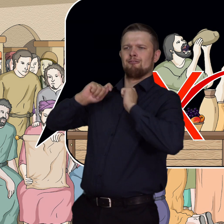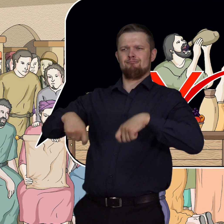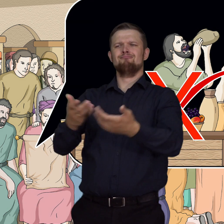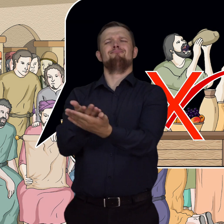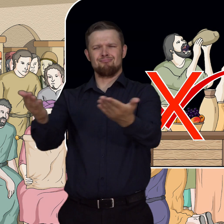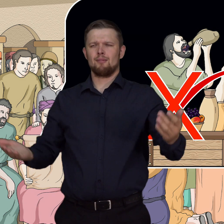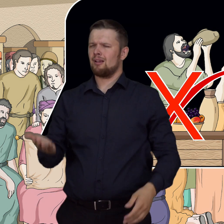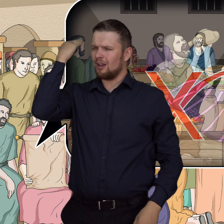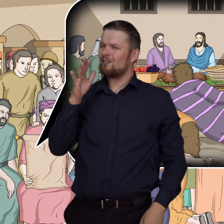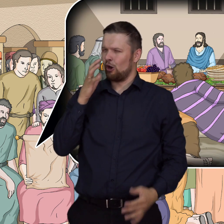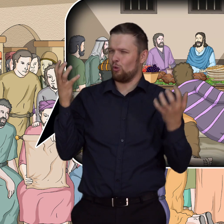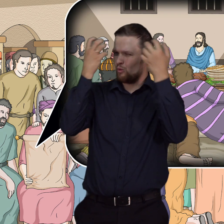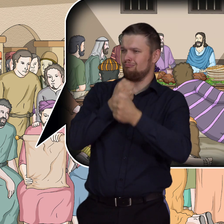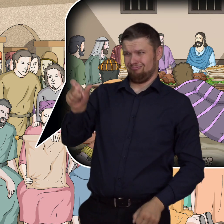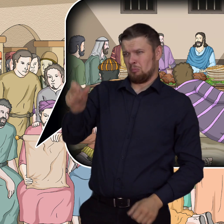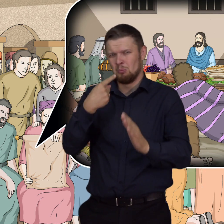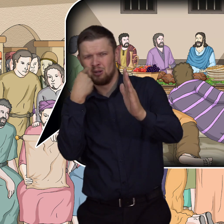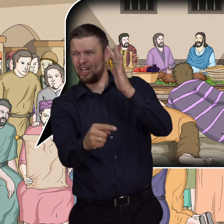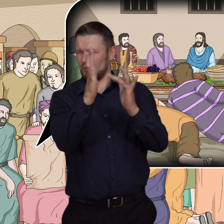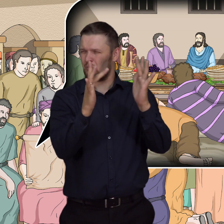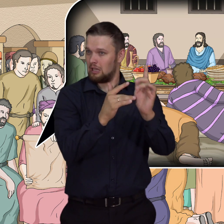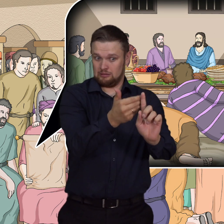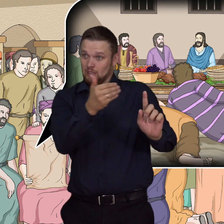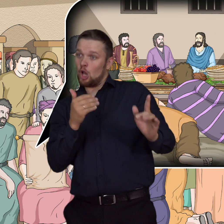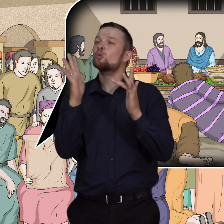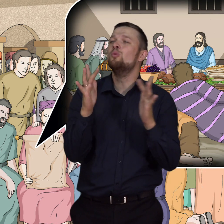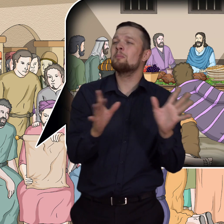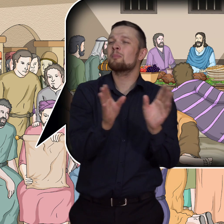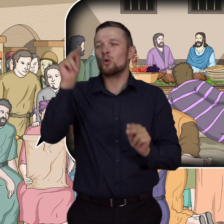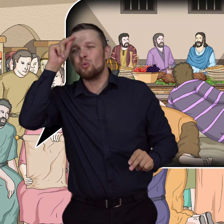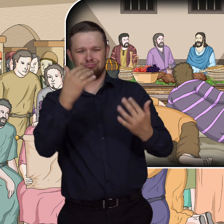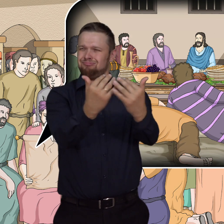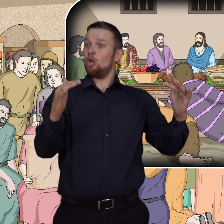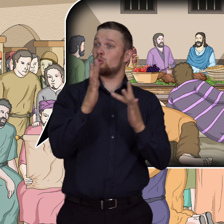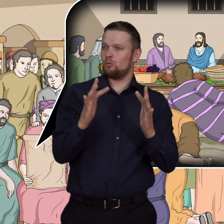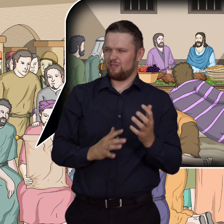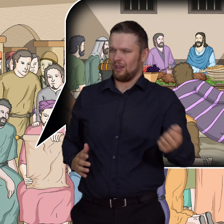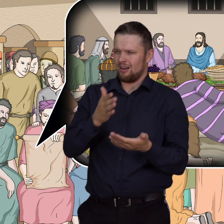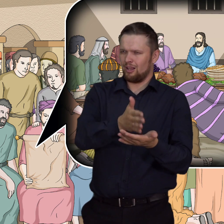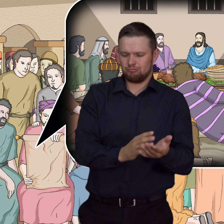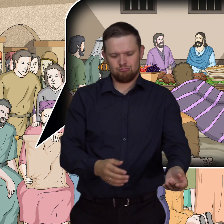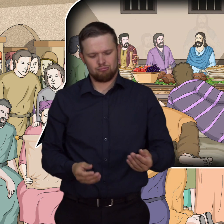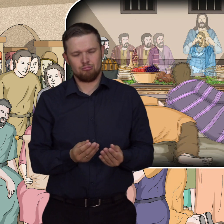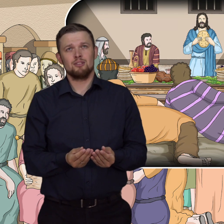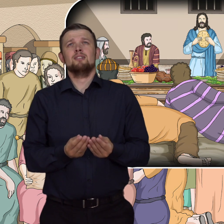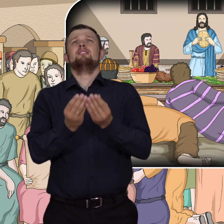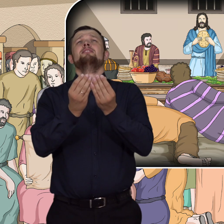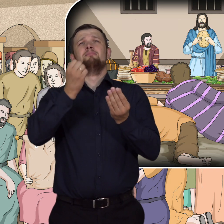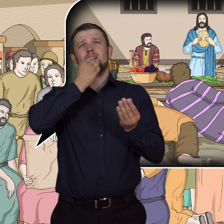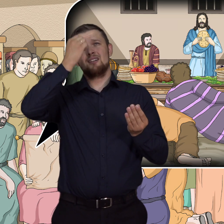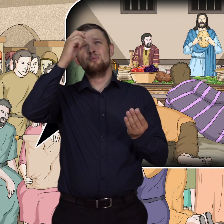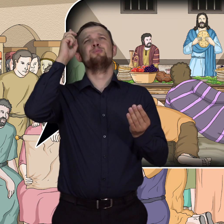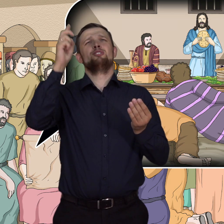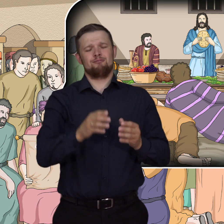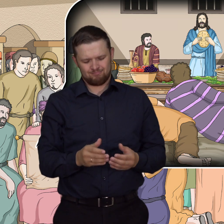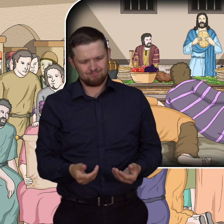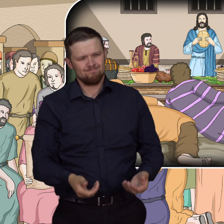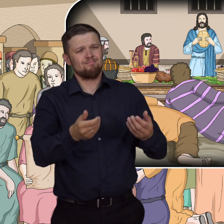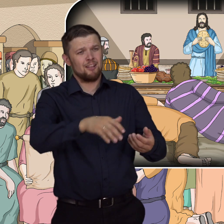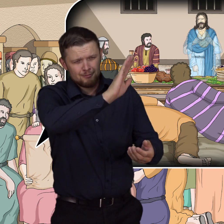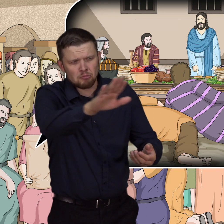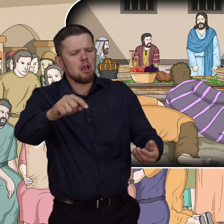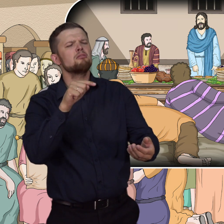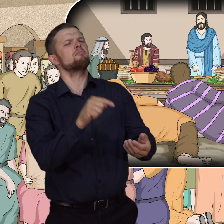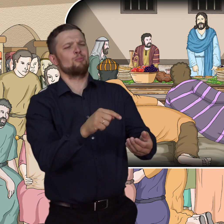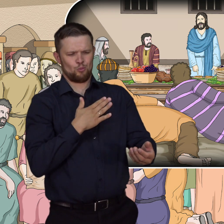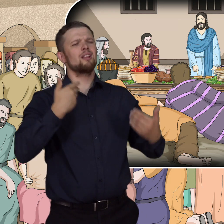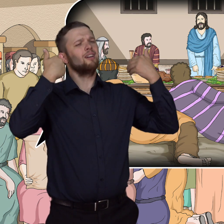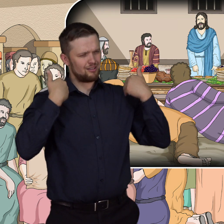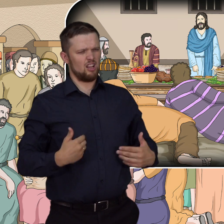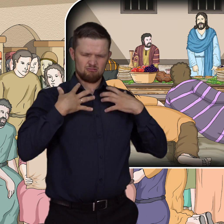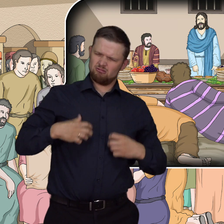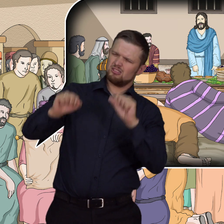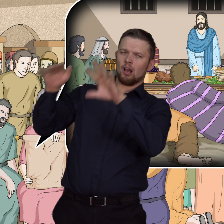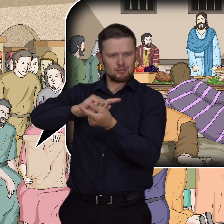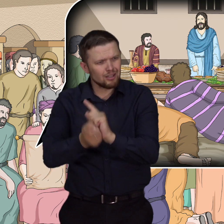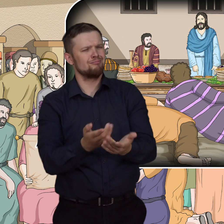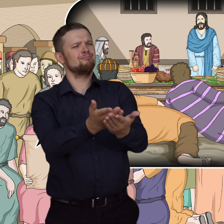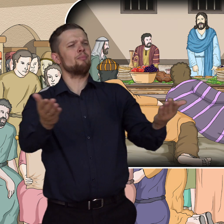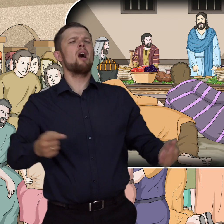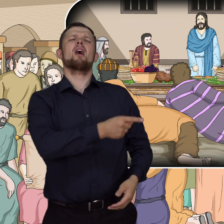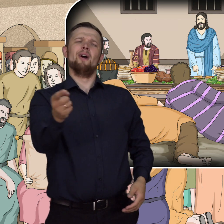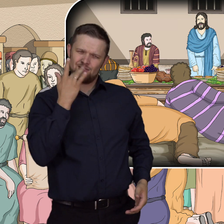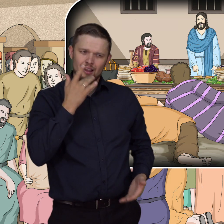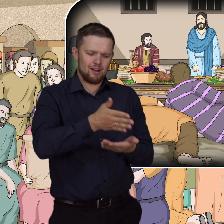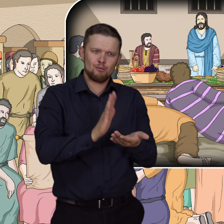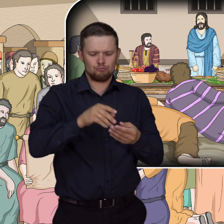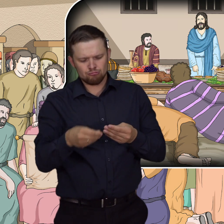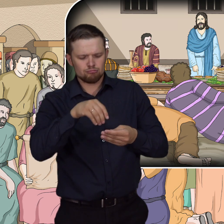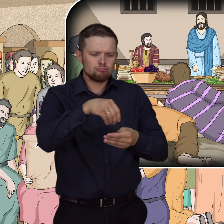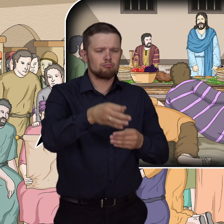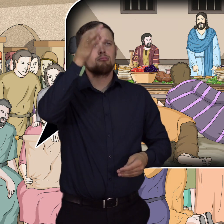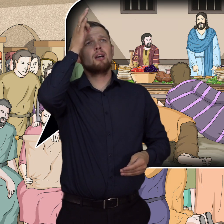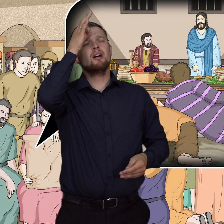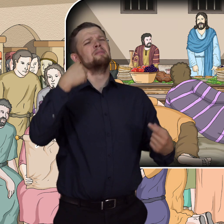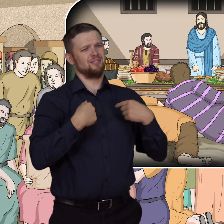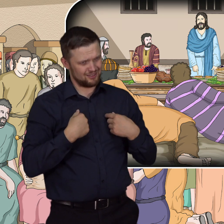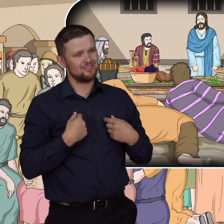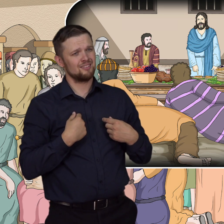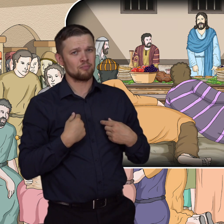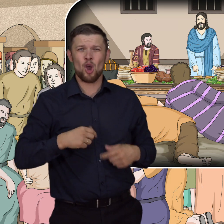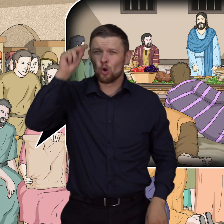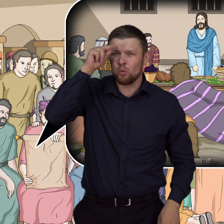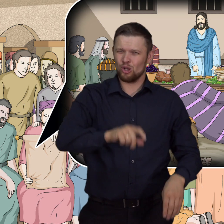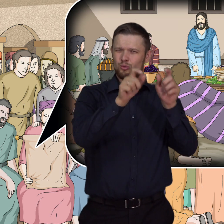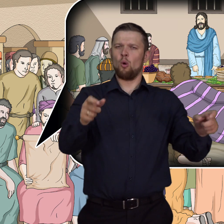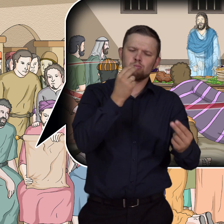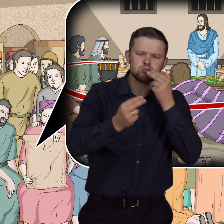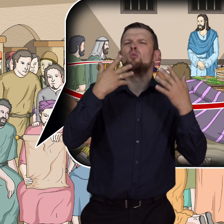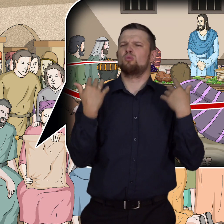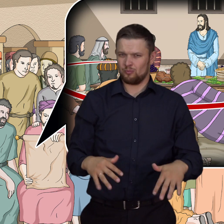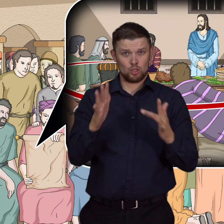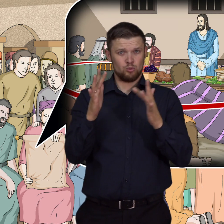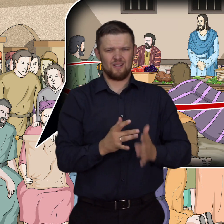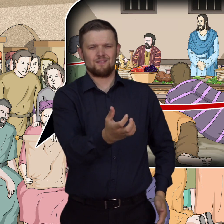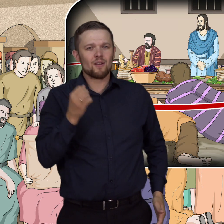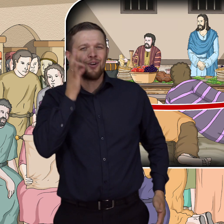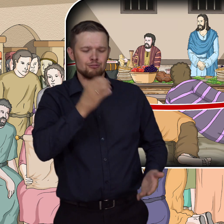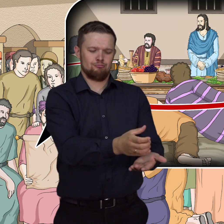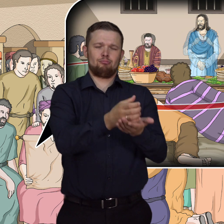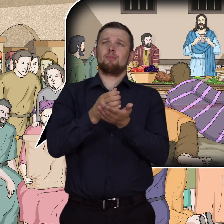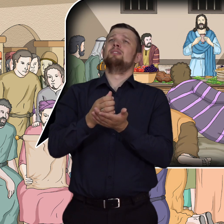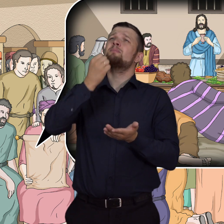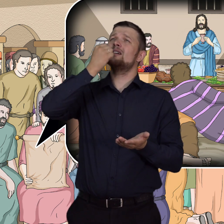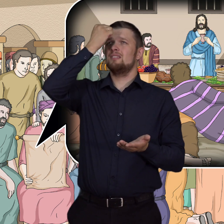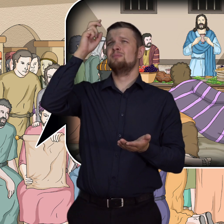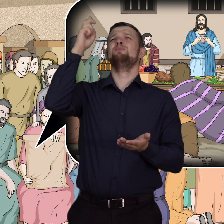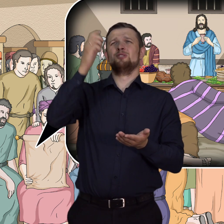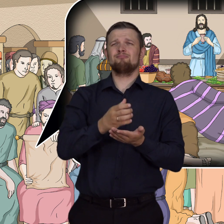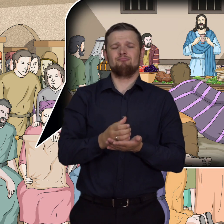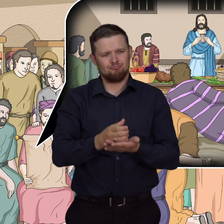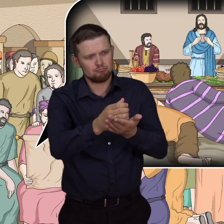For I received from the Lord what I also passed on to you: The Lord Jesus, on the night He was betrayed, took bread, and when He had given thanks, He broke it and said, “This is My body, which is for you;